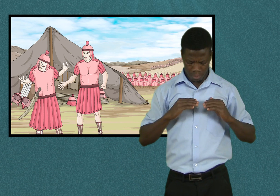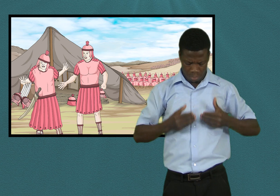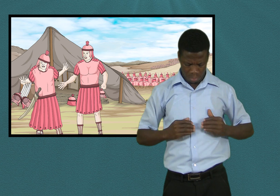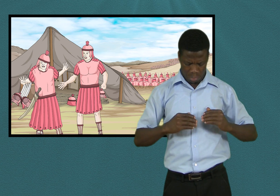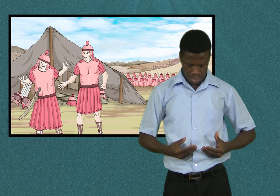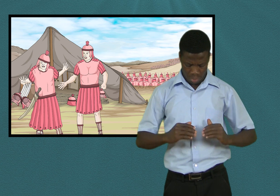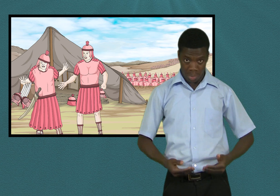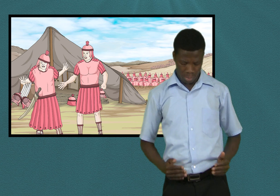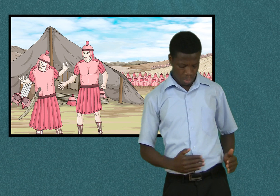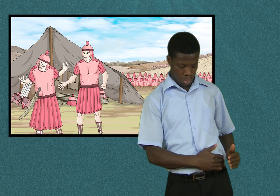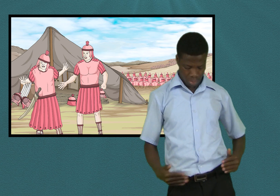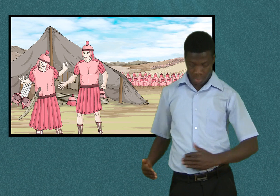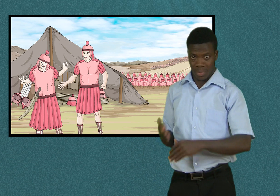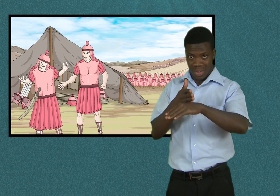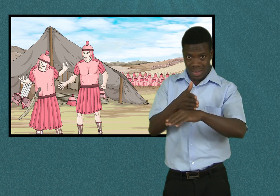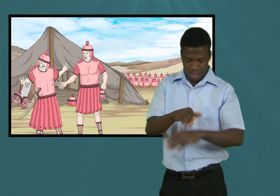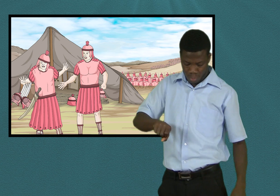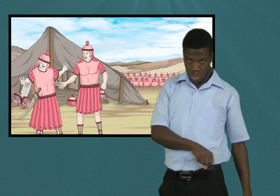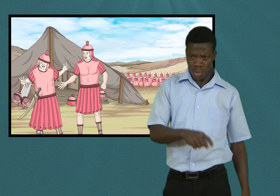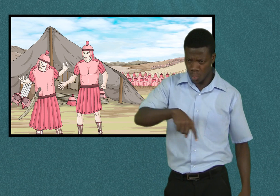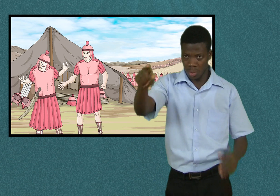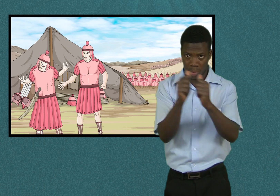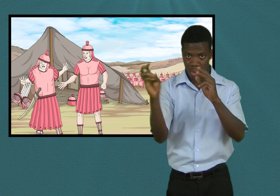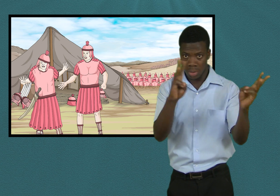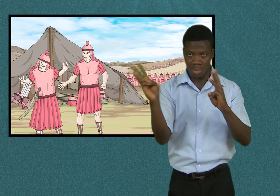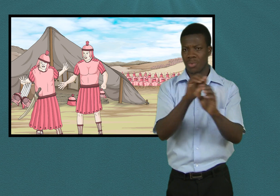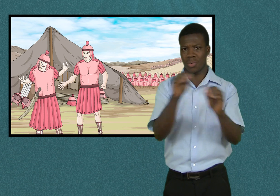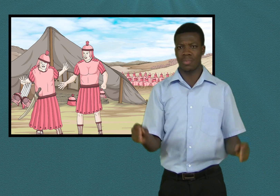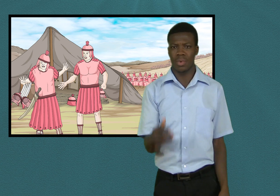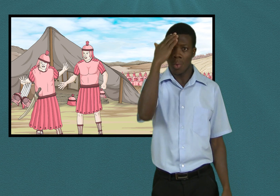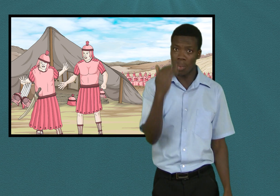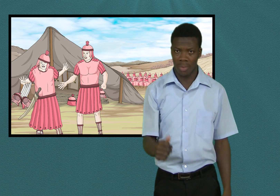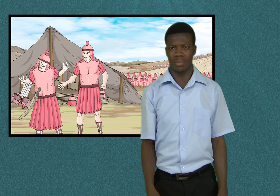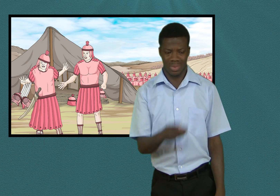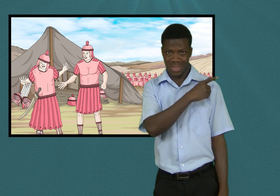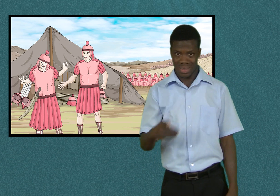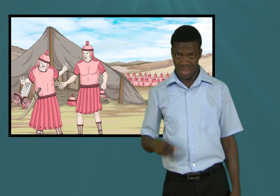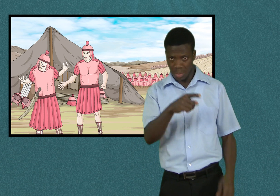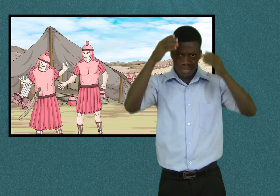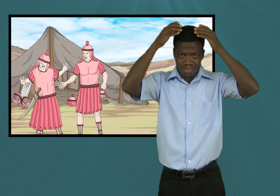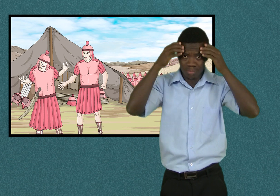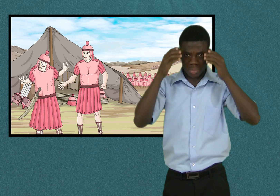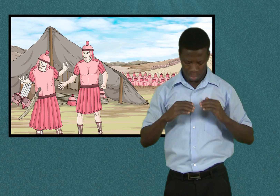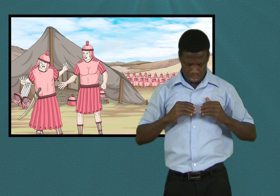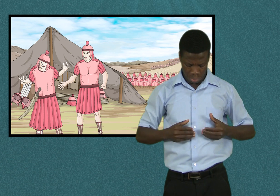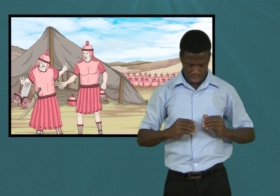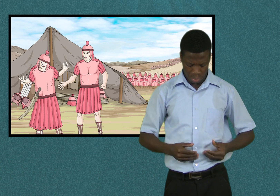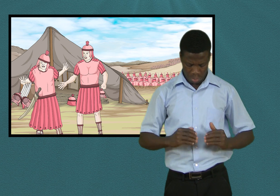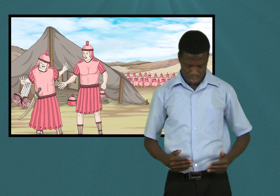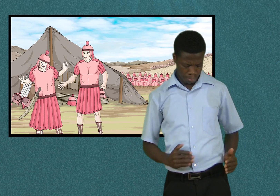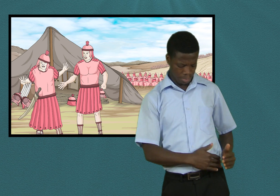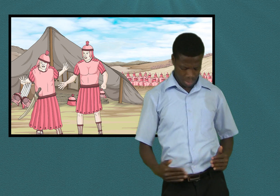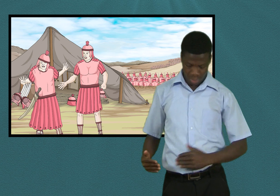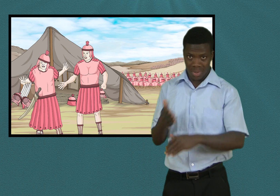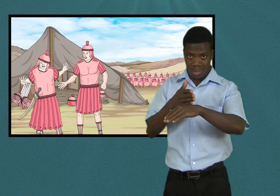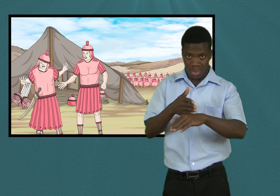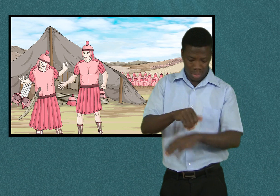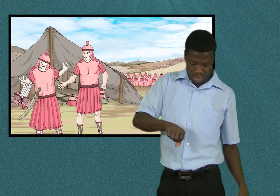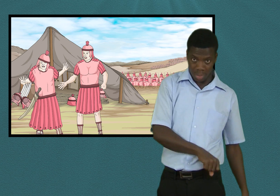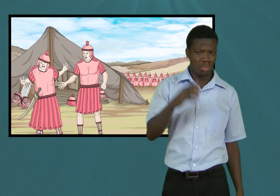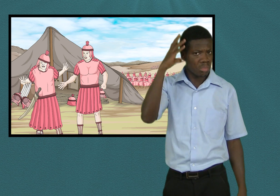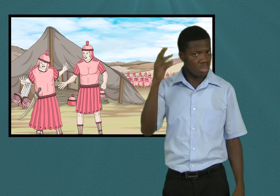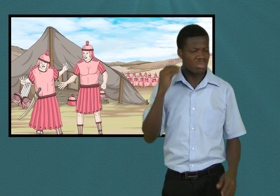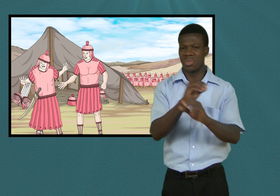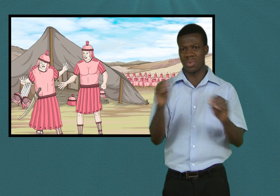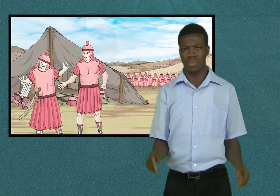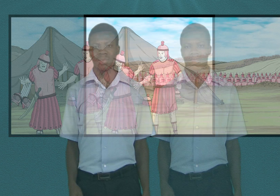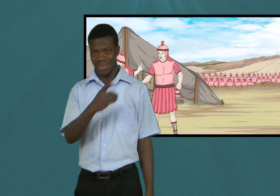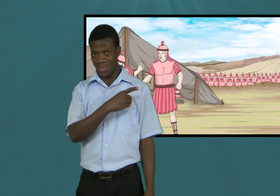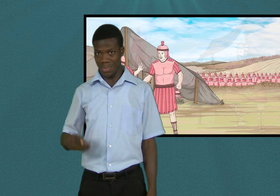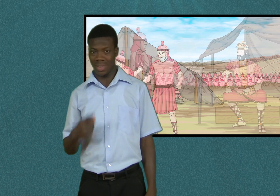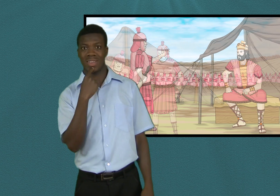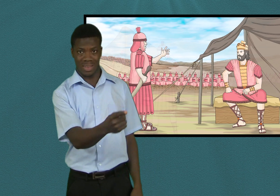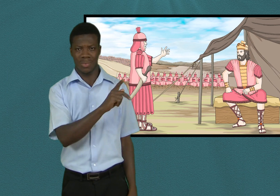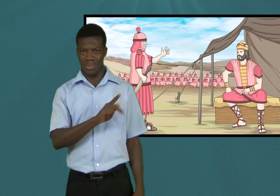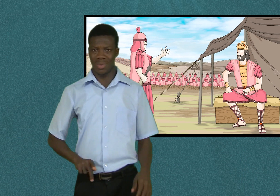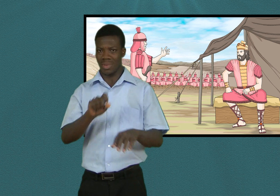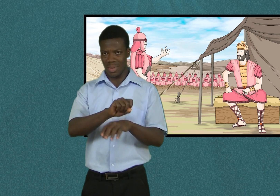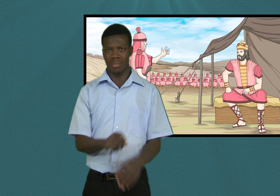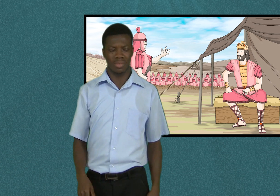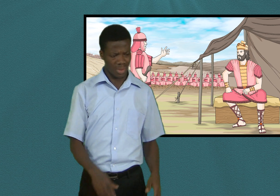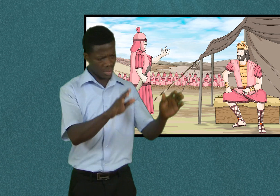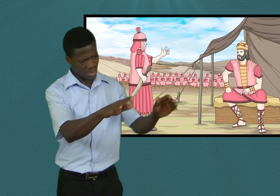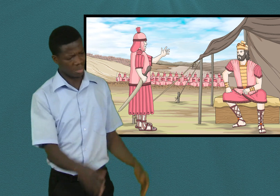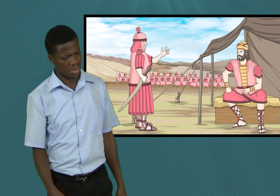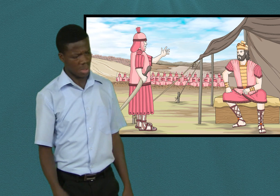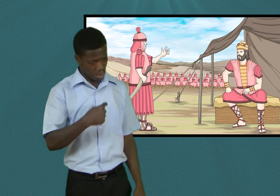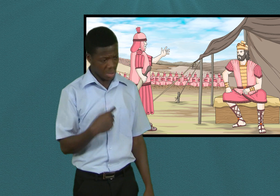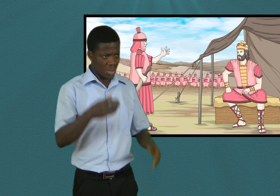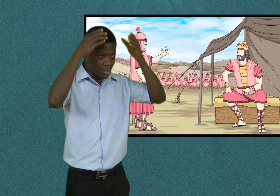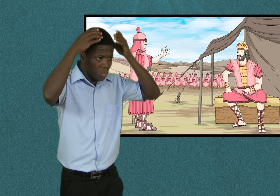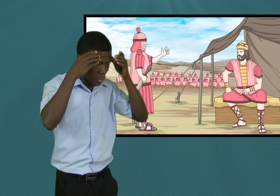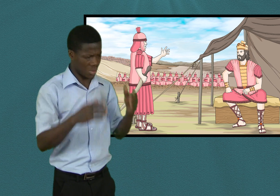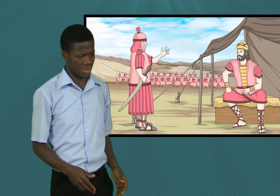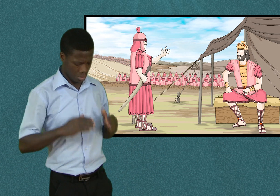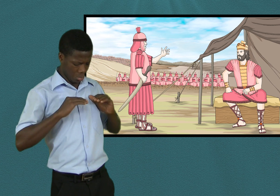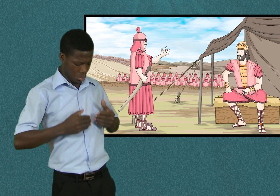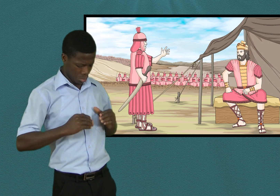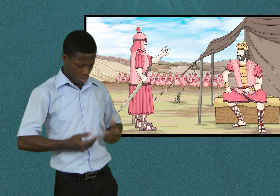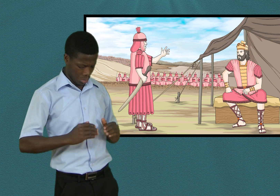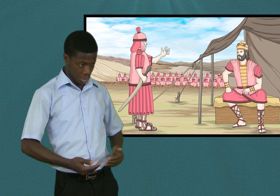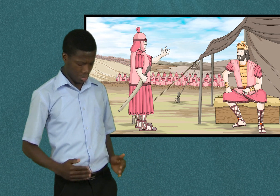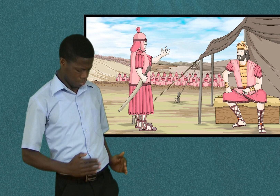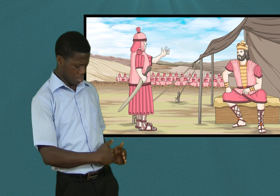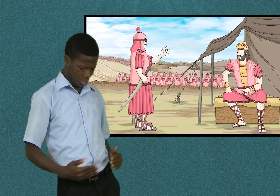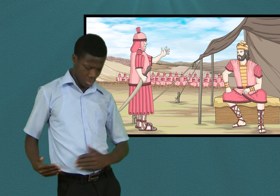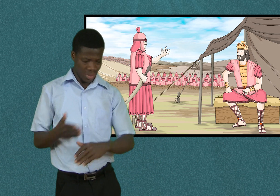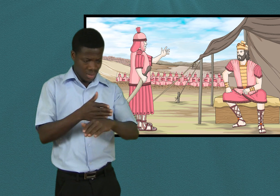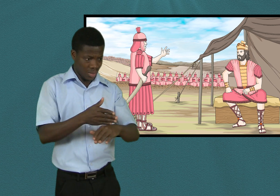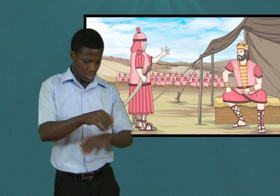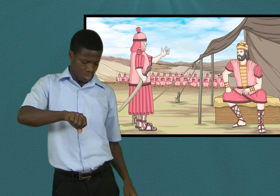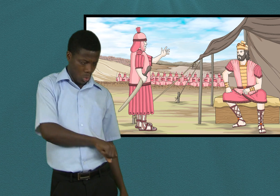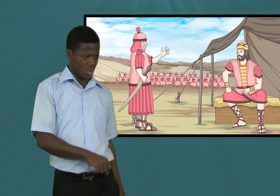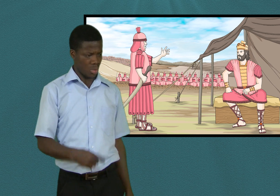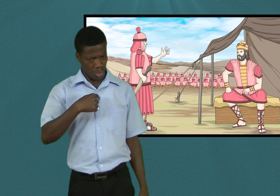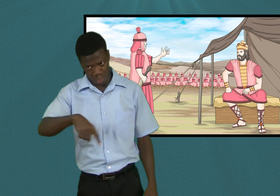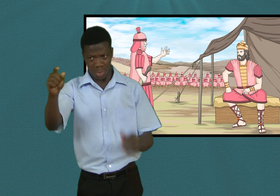David strapped his sword over the tunic and tried to walk, but he was not accustomed to them.